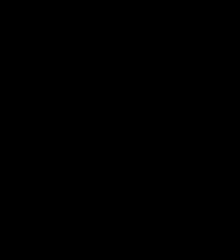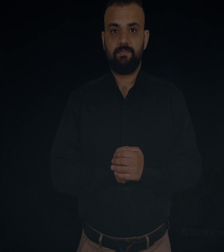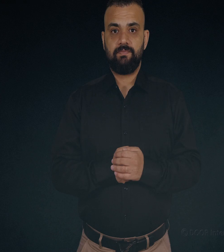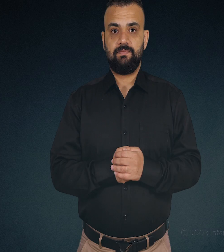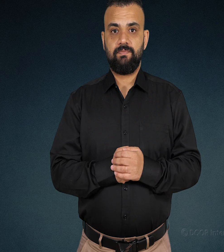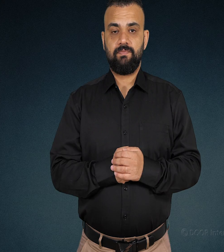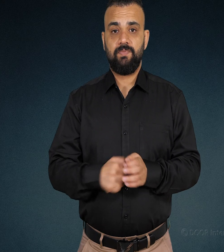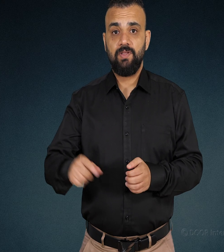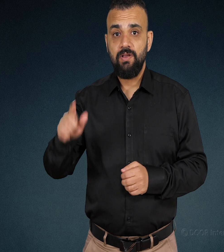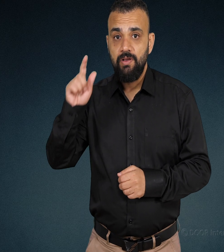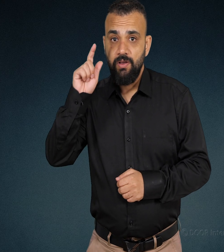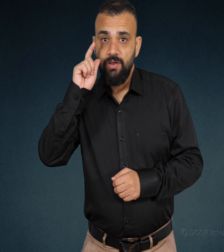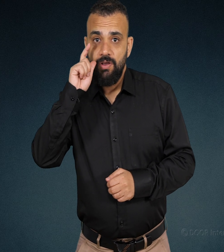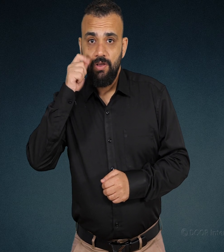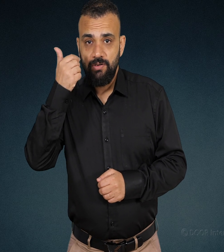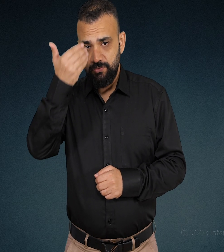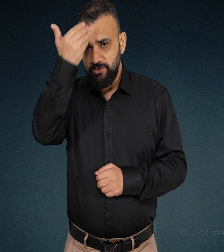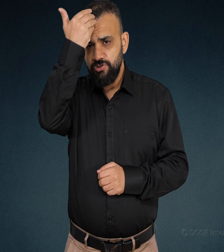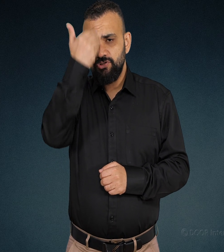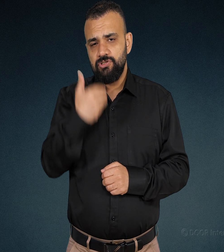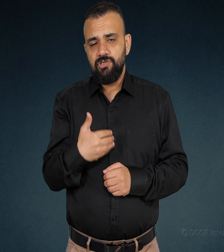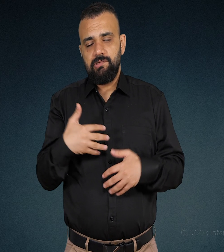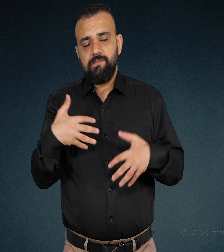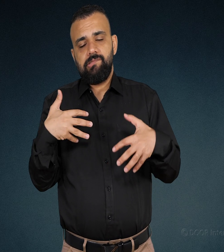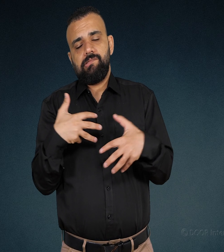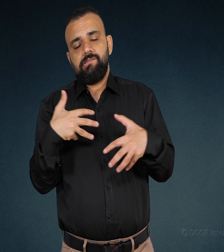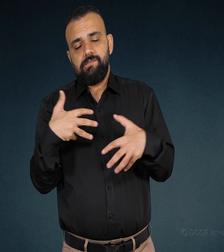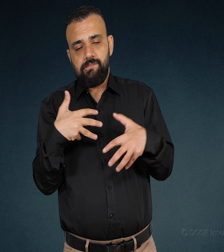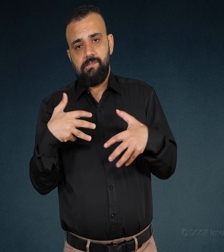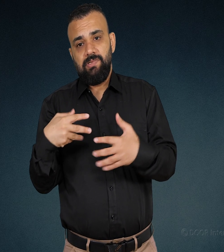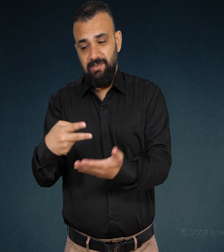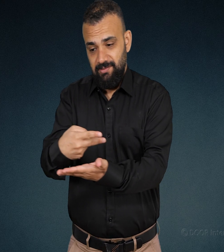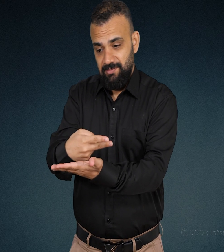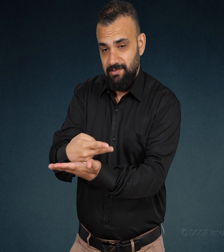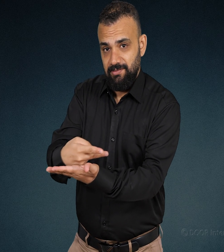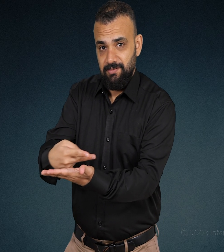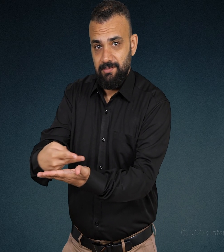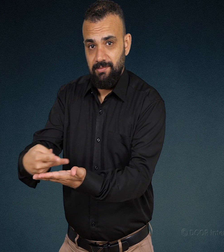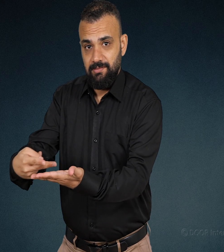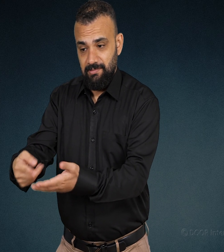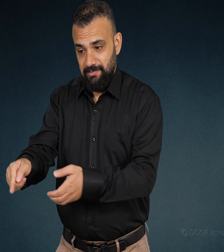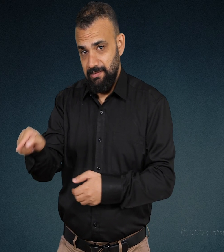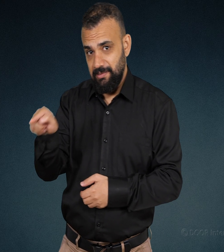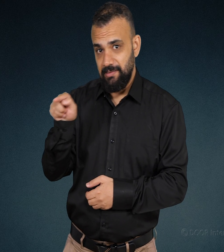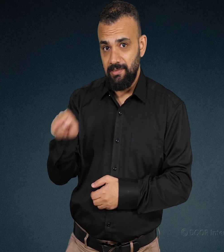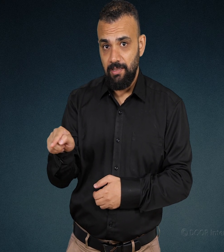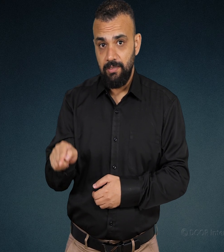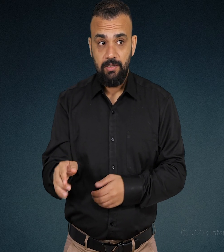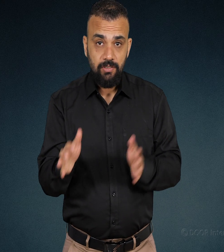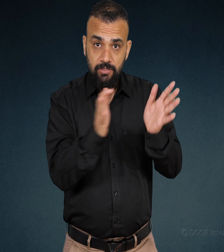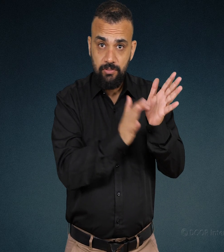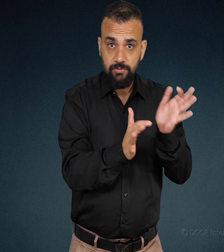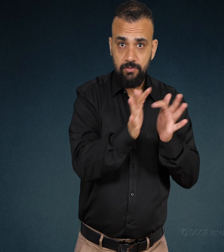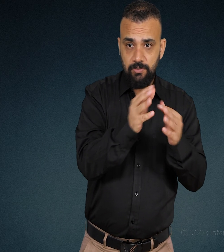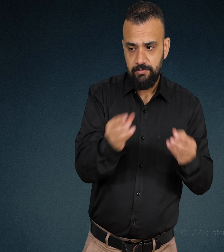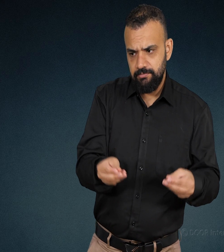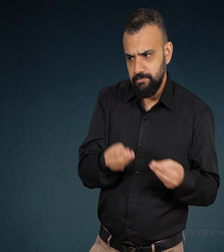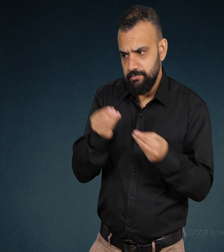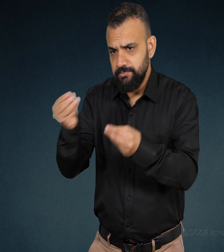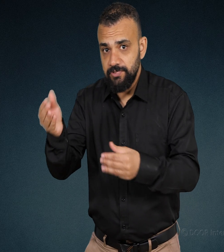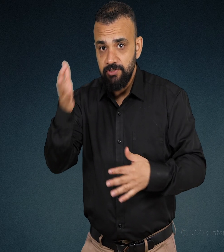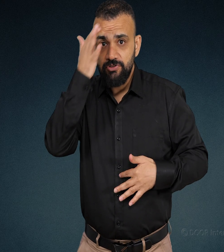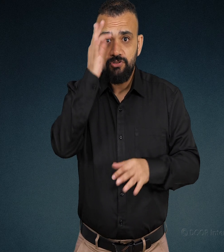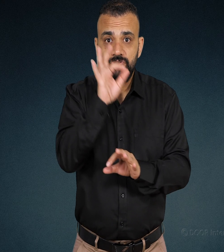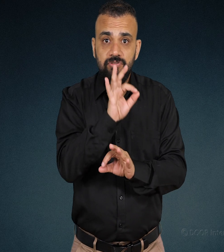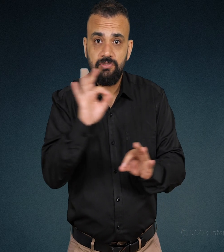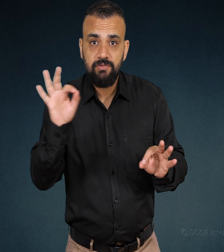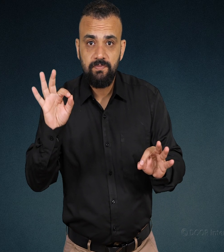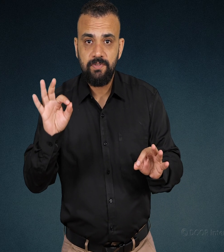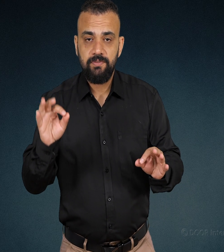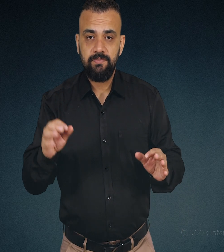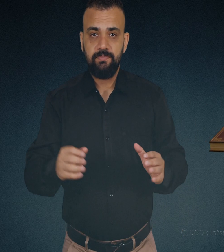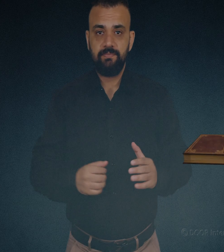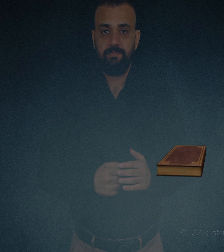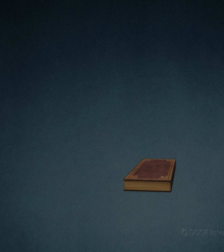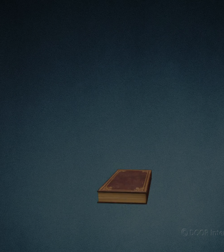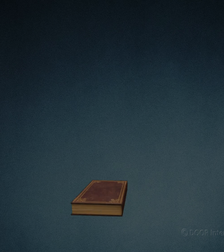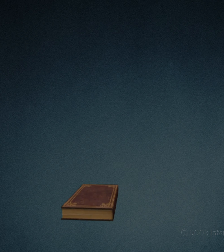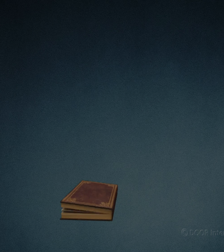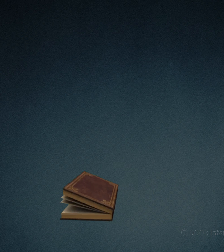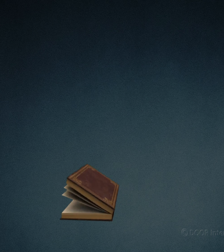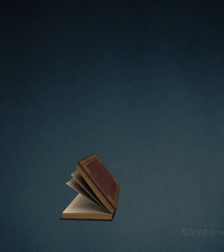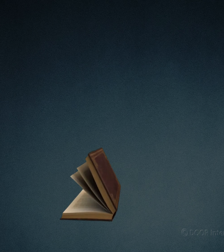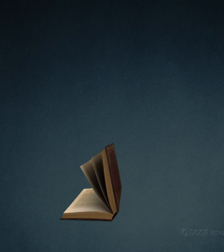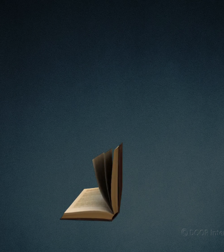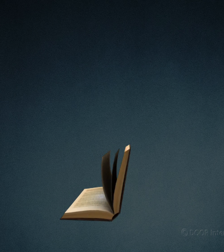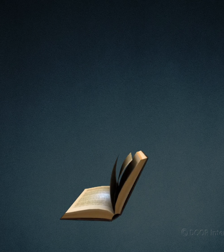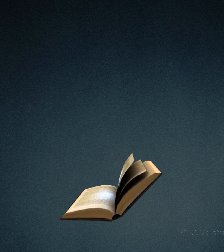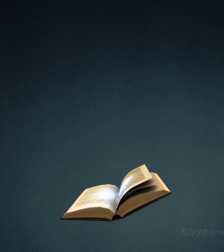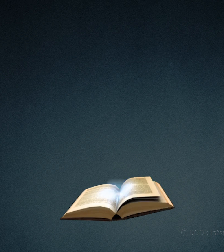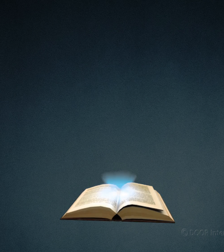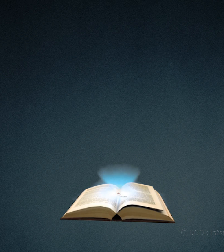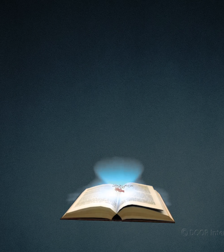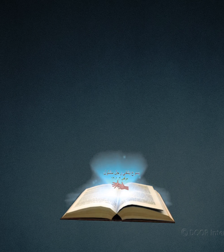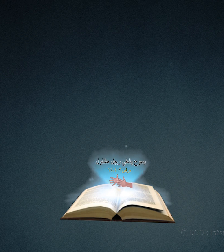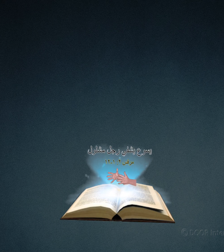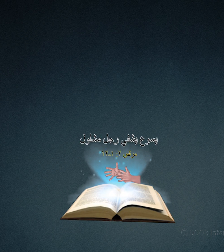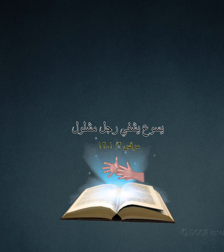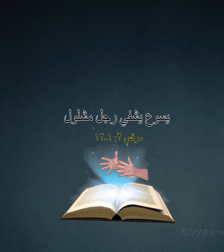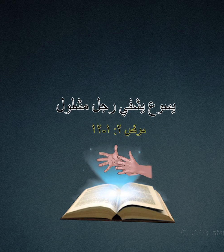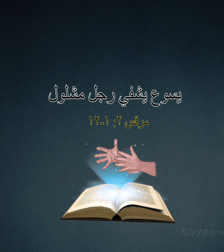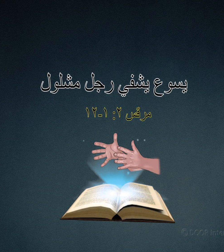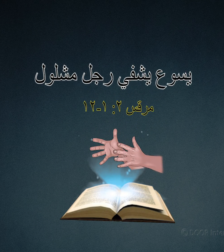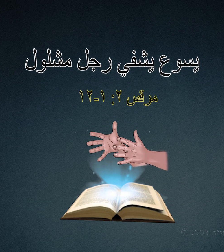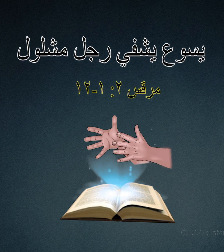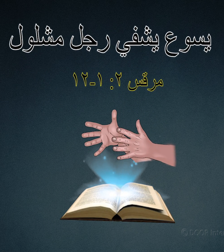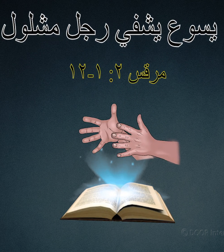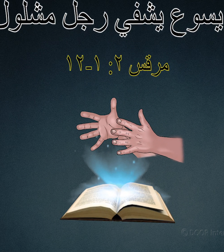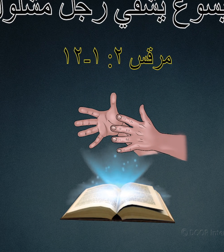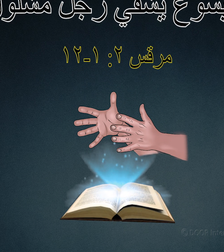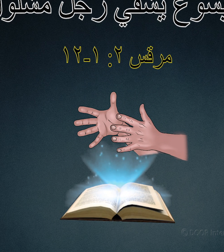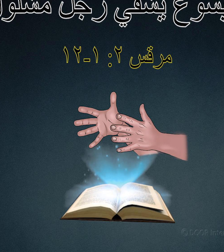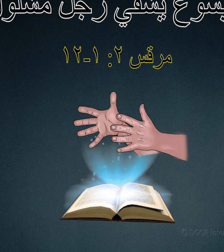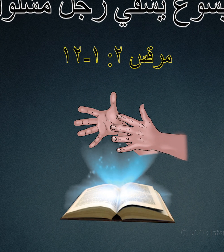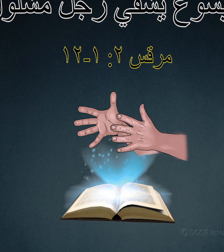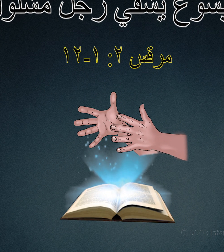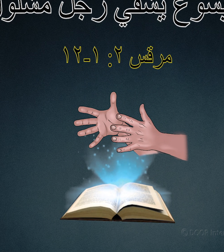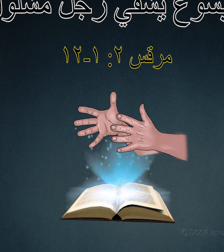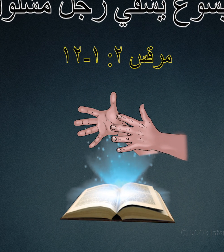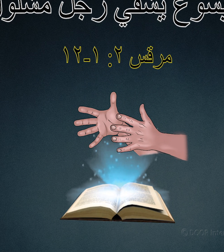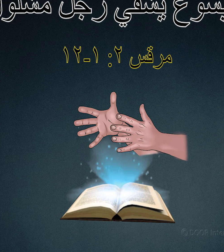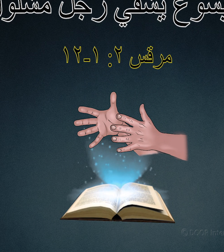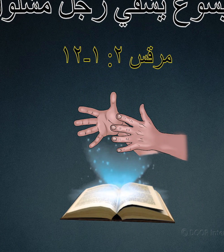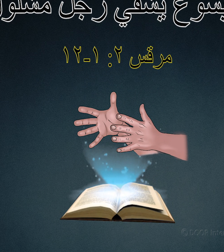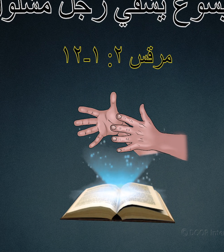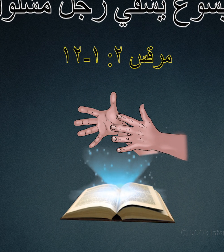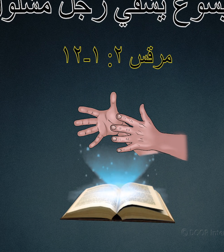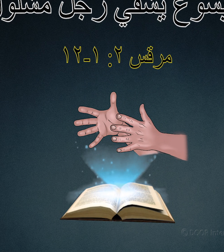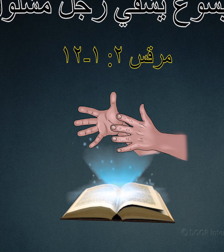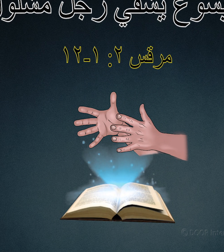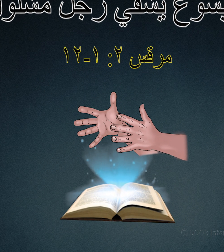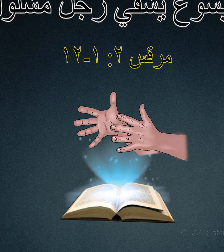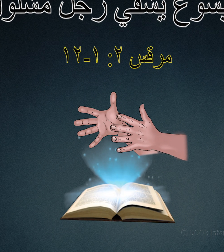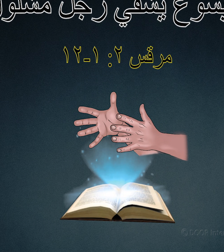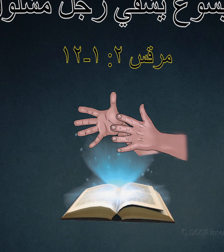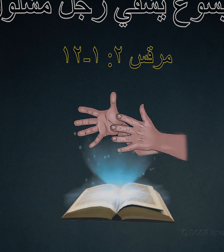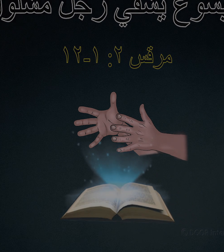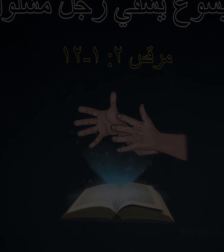Jesus heals a paralytic man